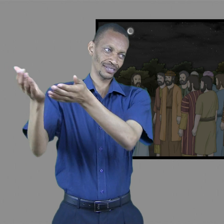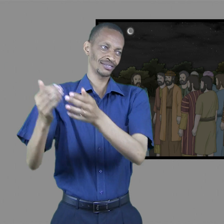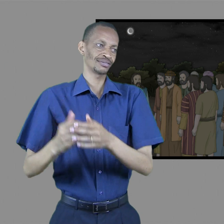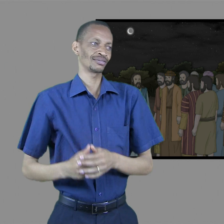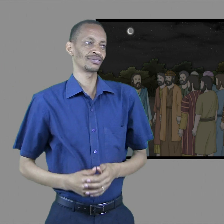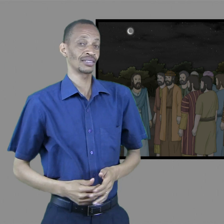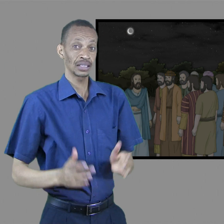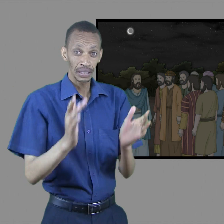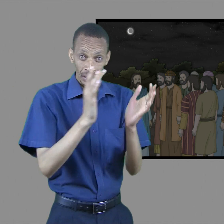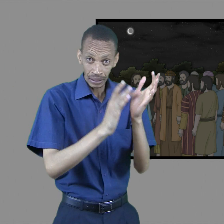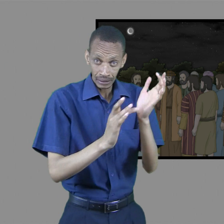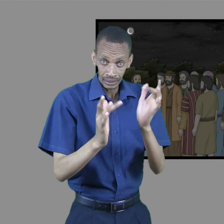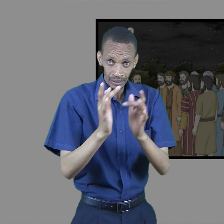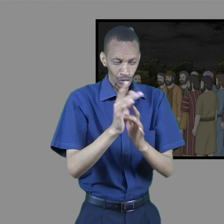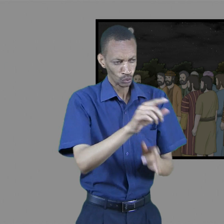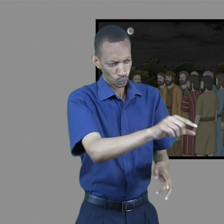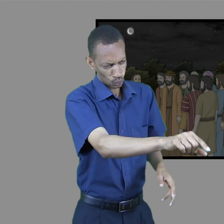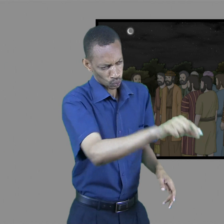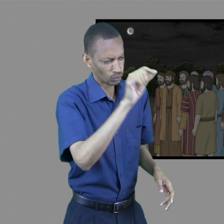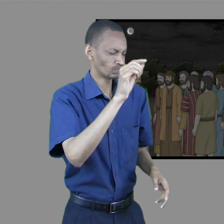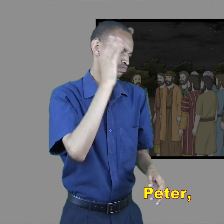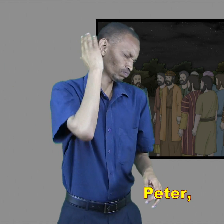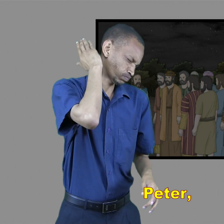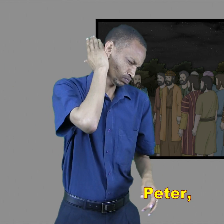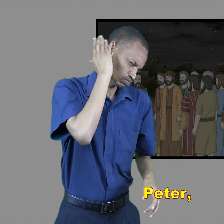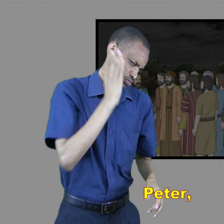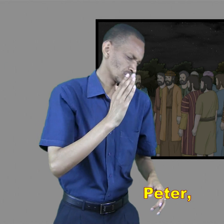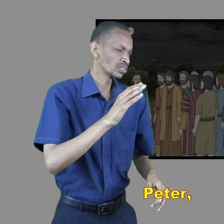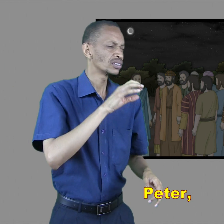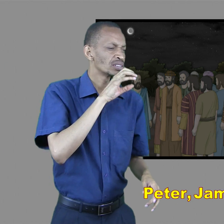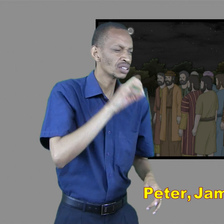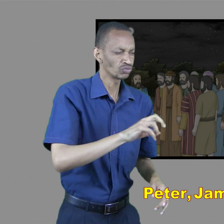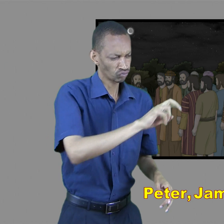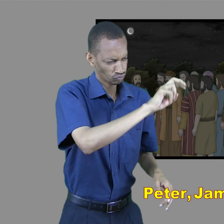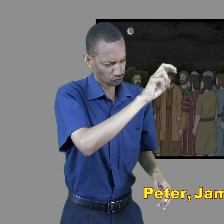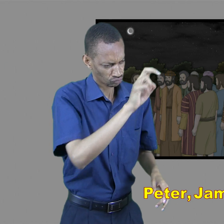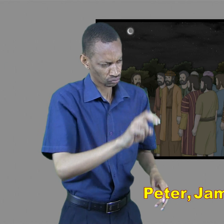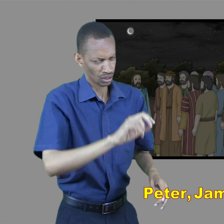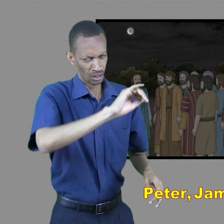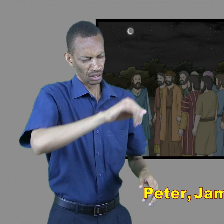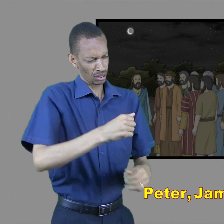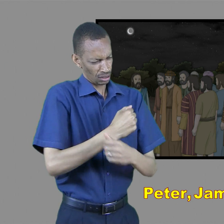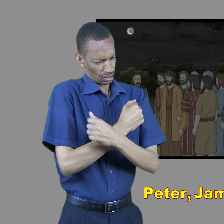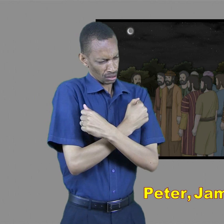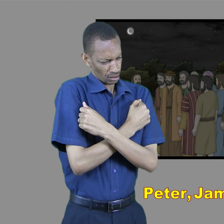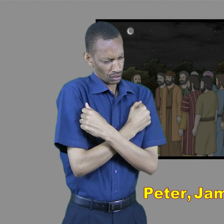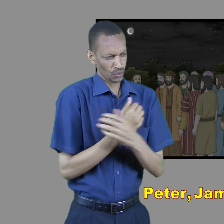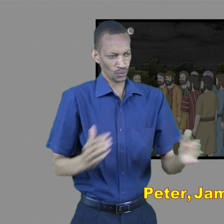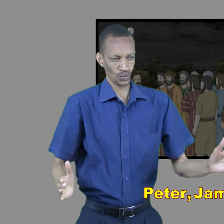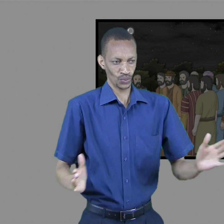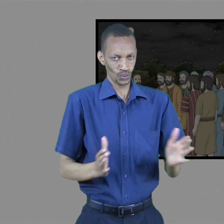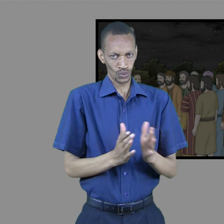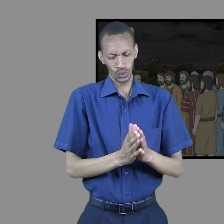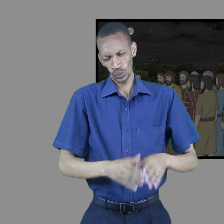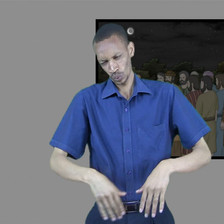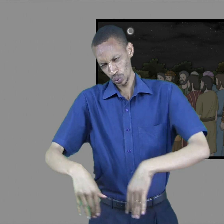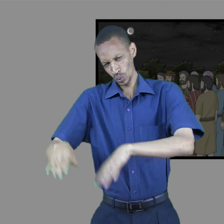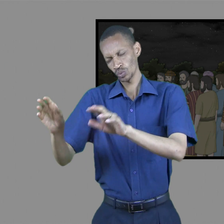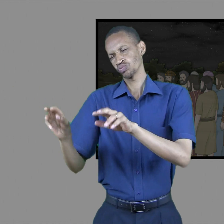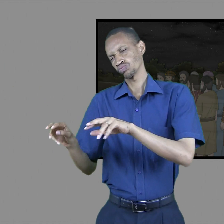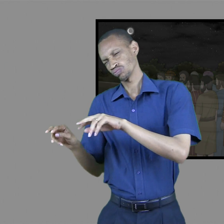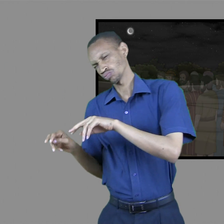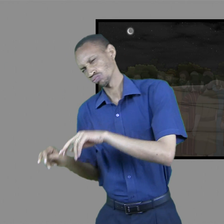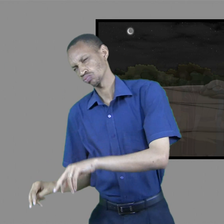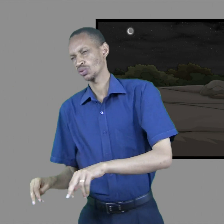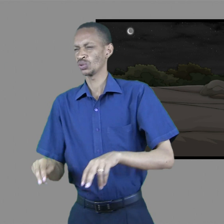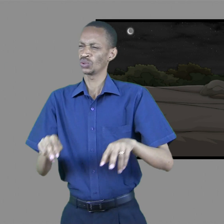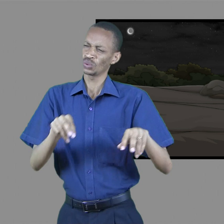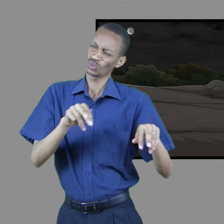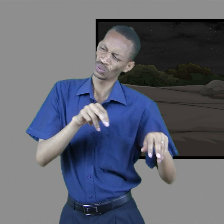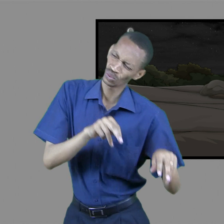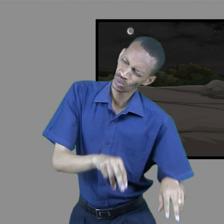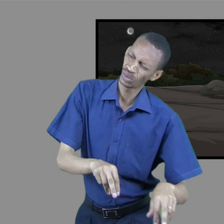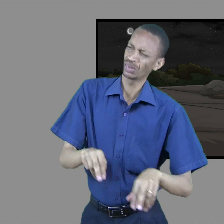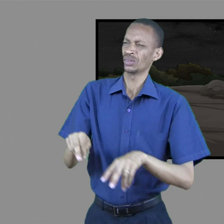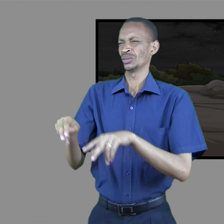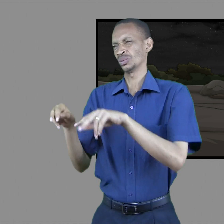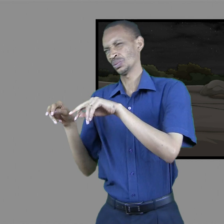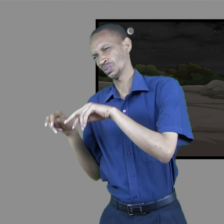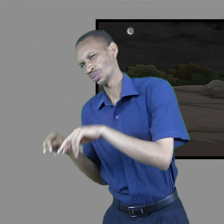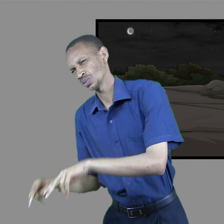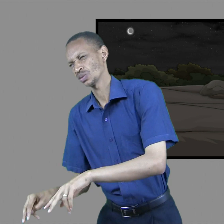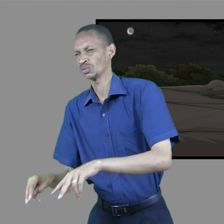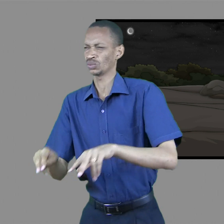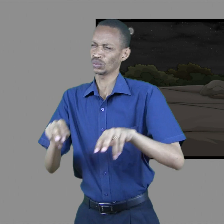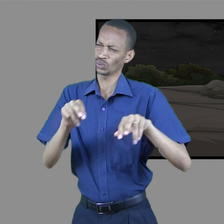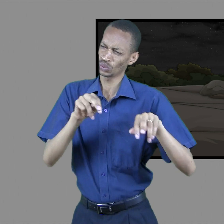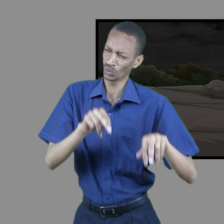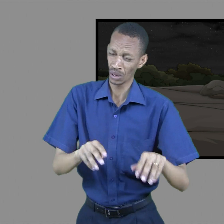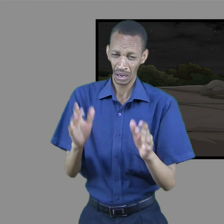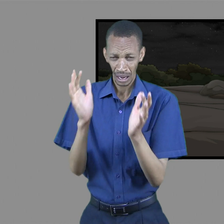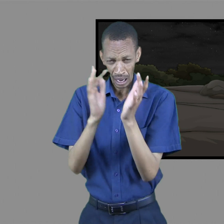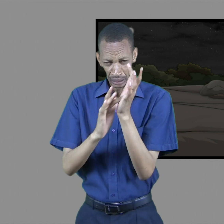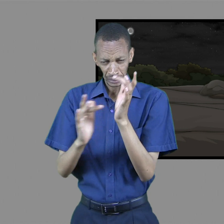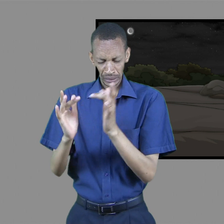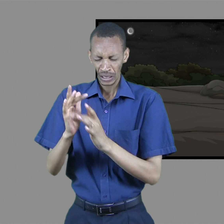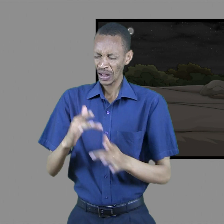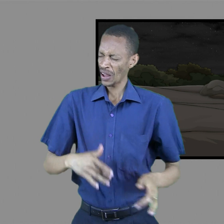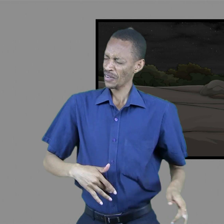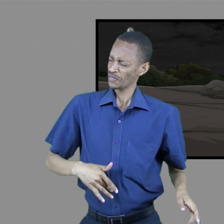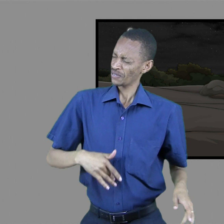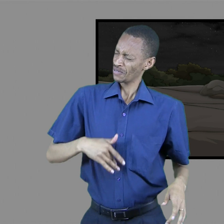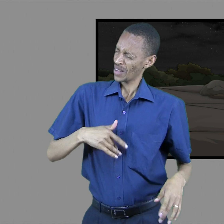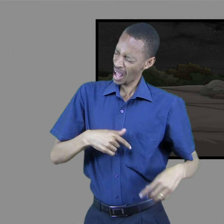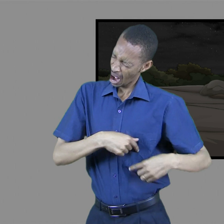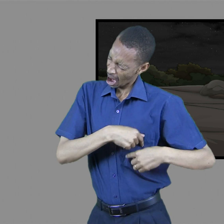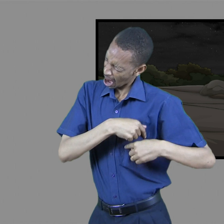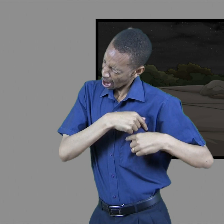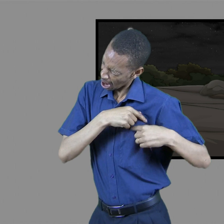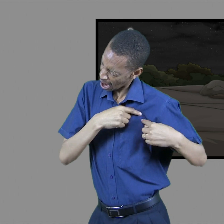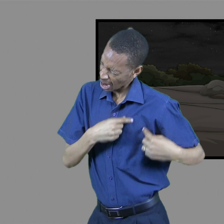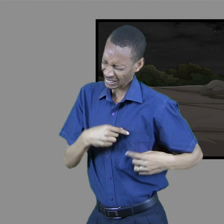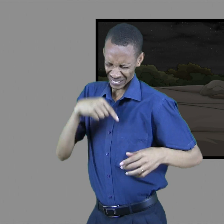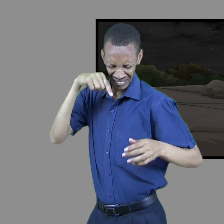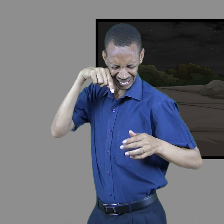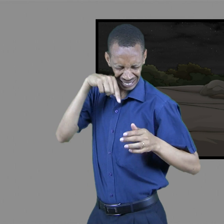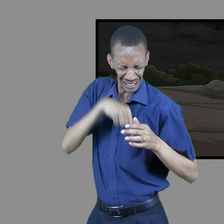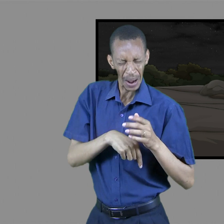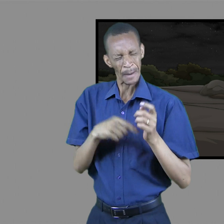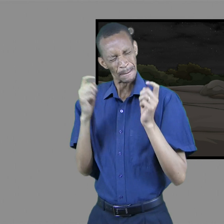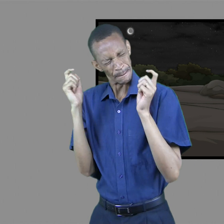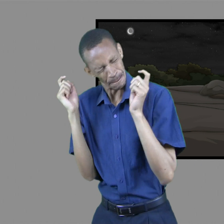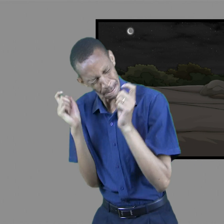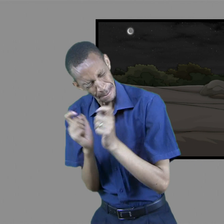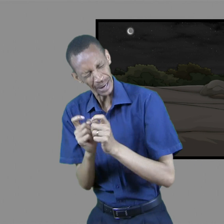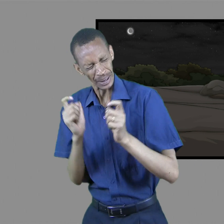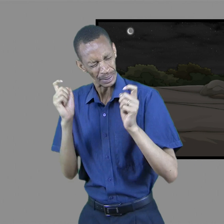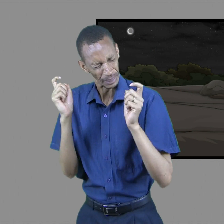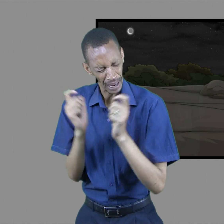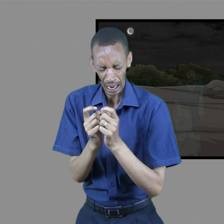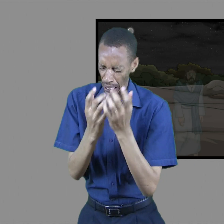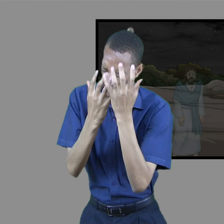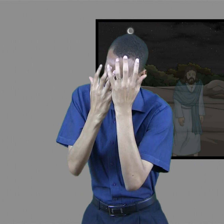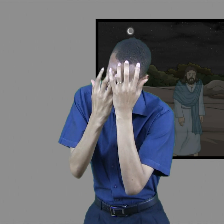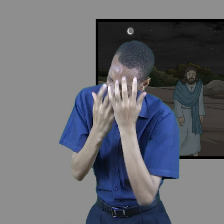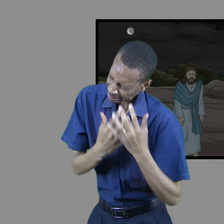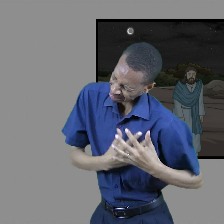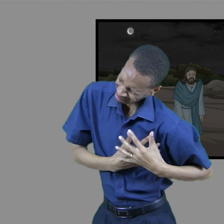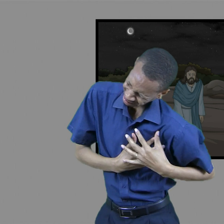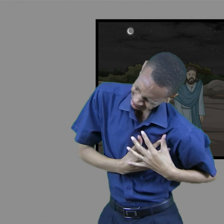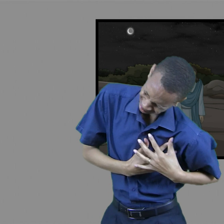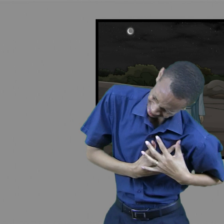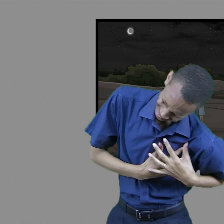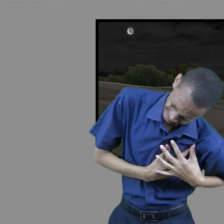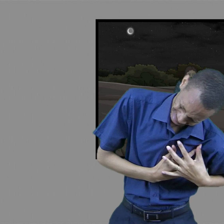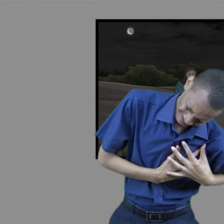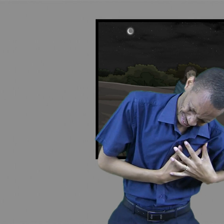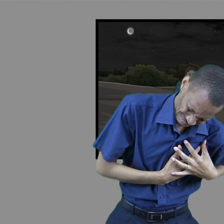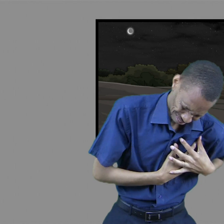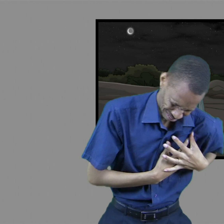He took with Him Peter and the two sons of Zebedee and began to be sorrowful and deeply distressed.